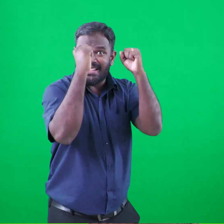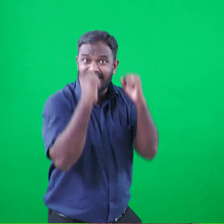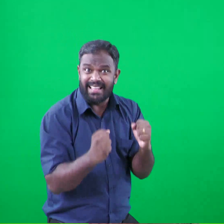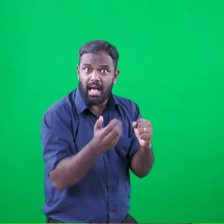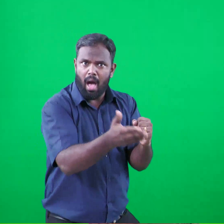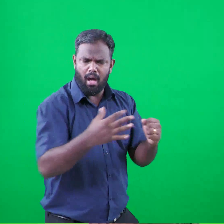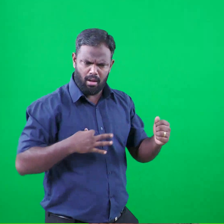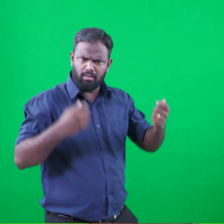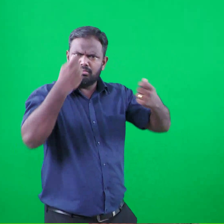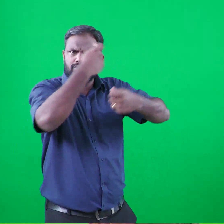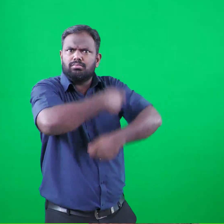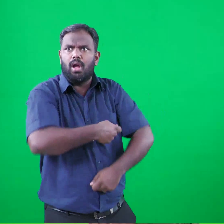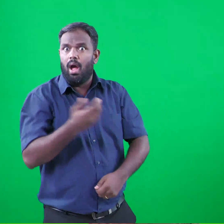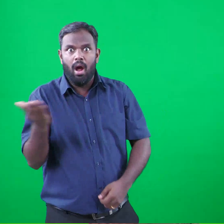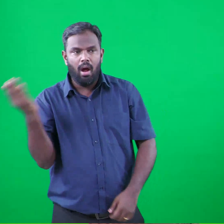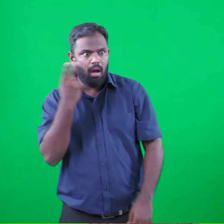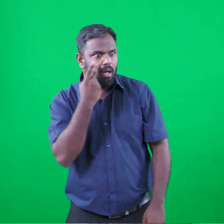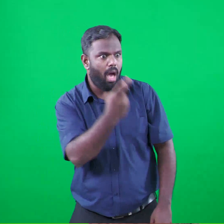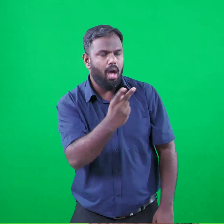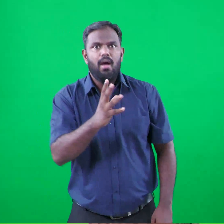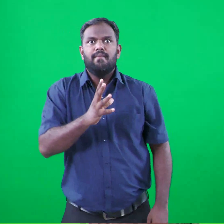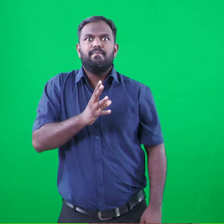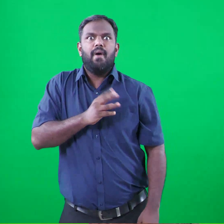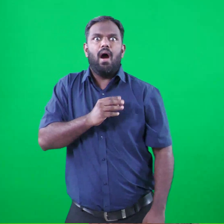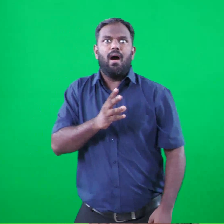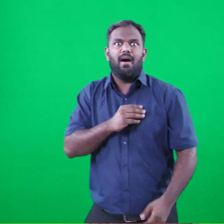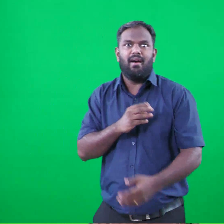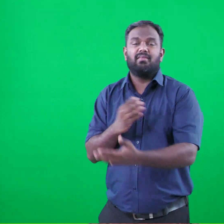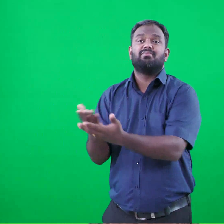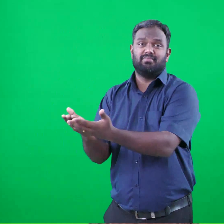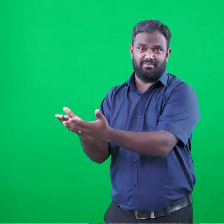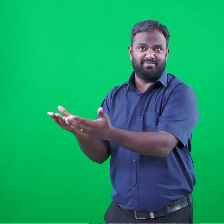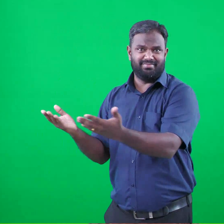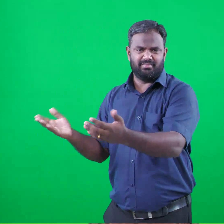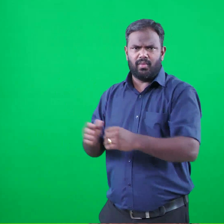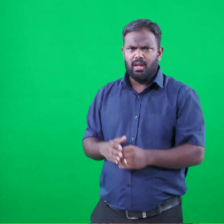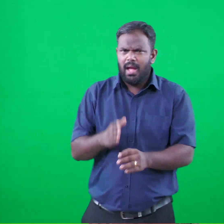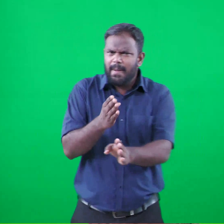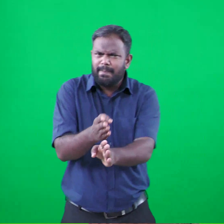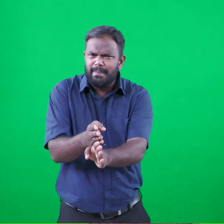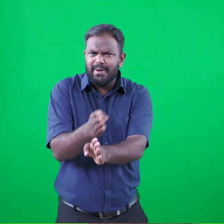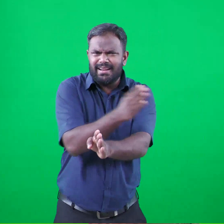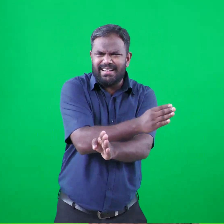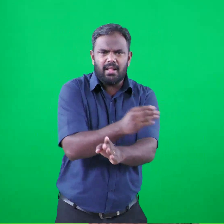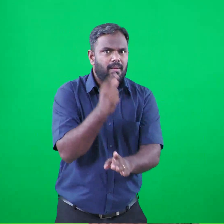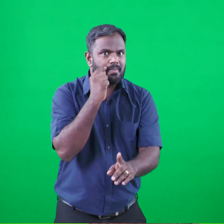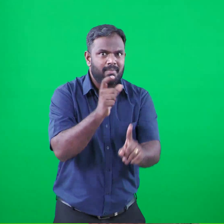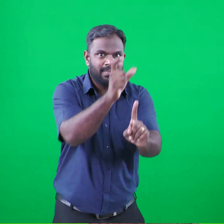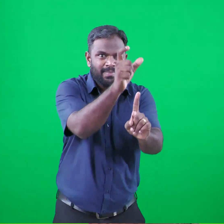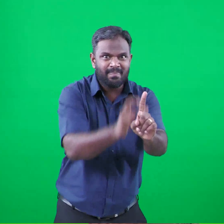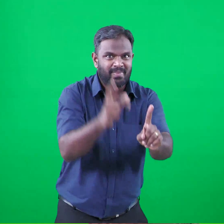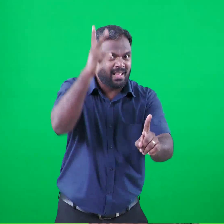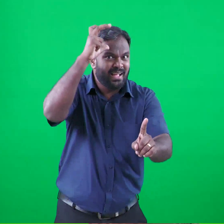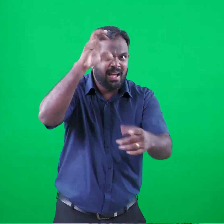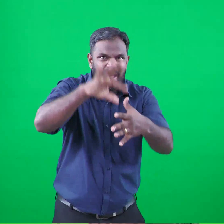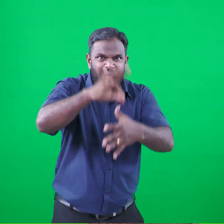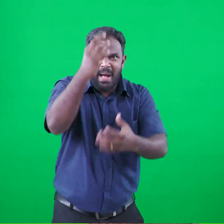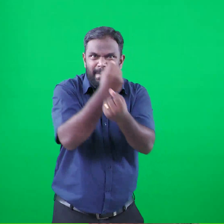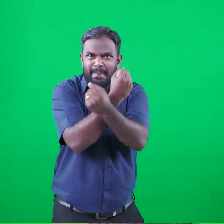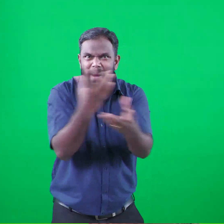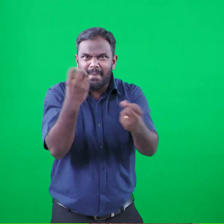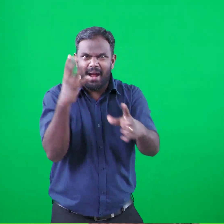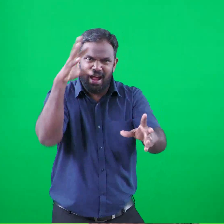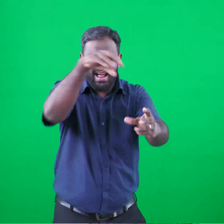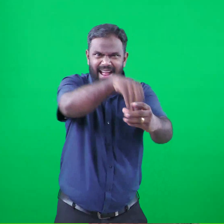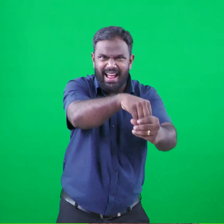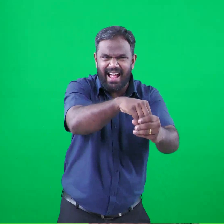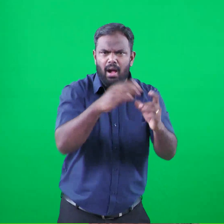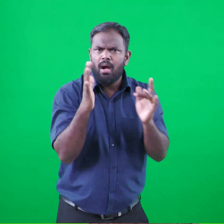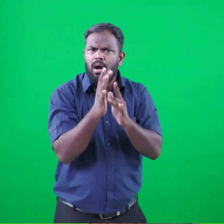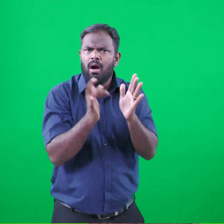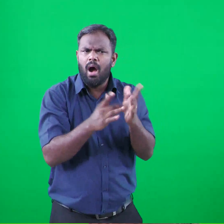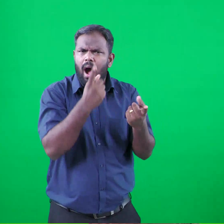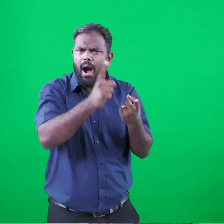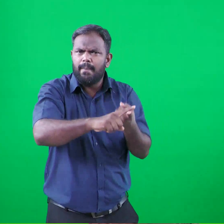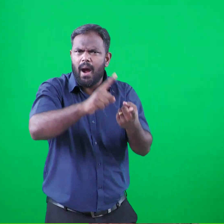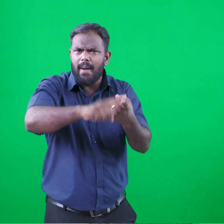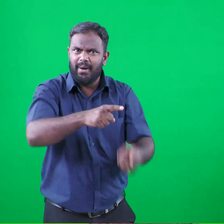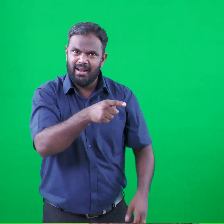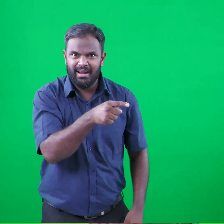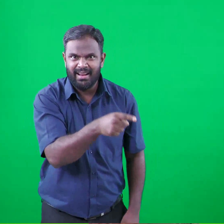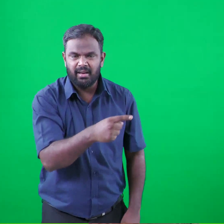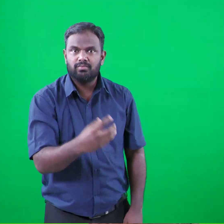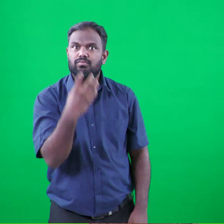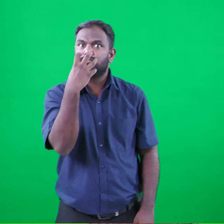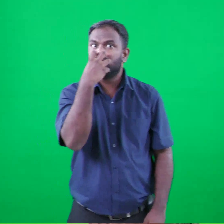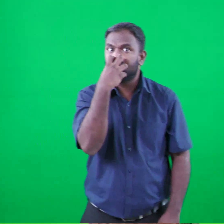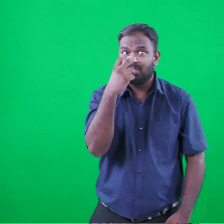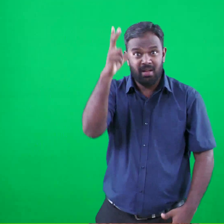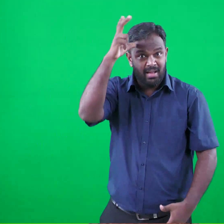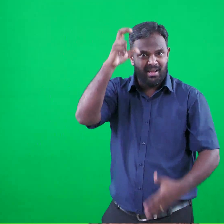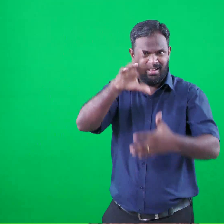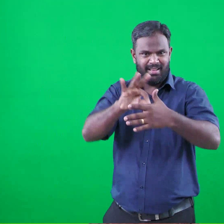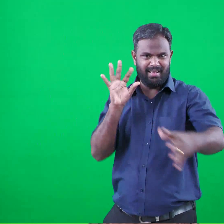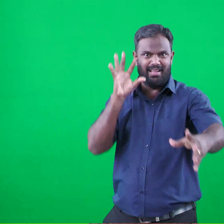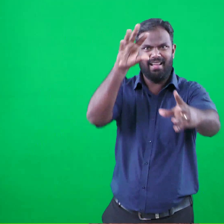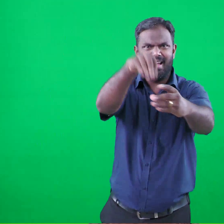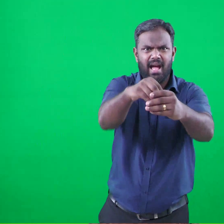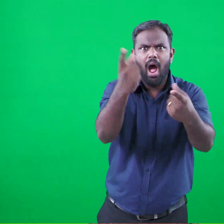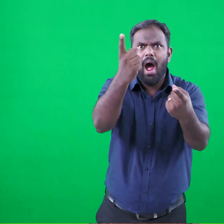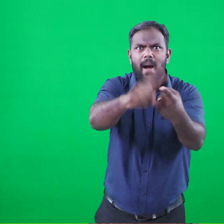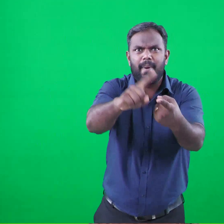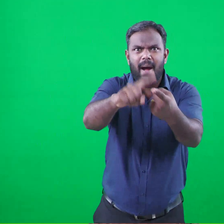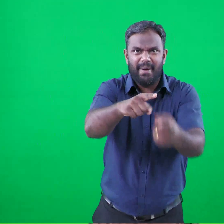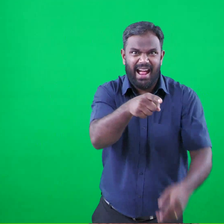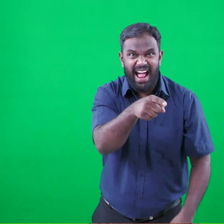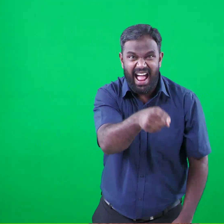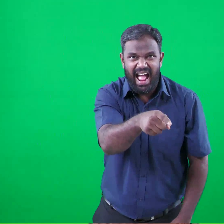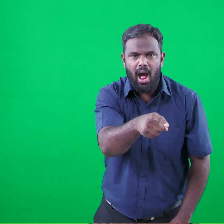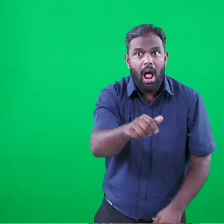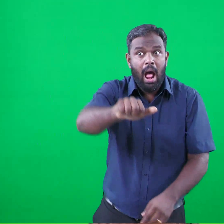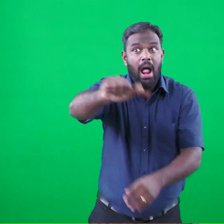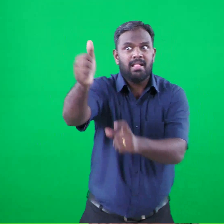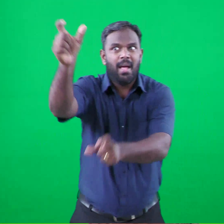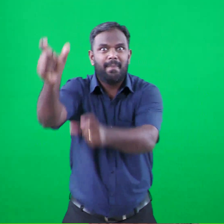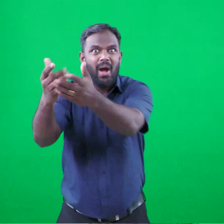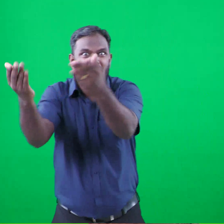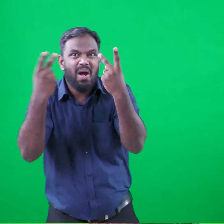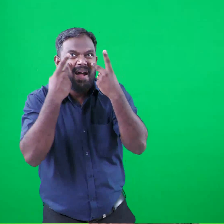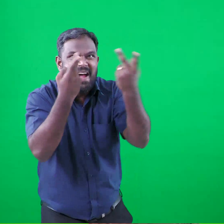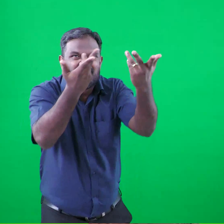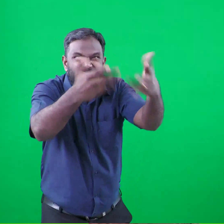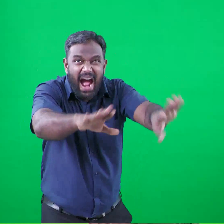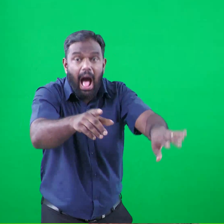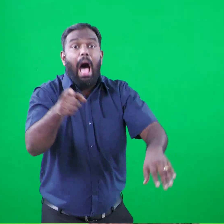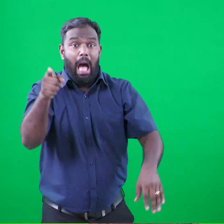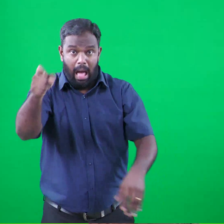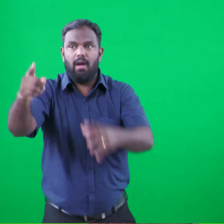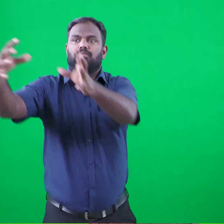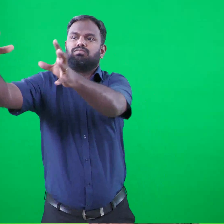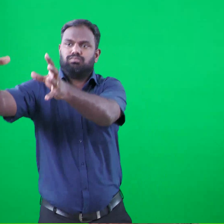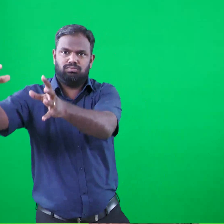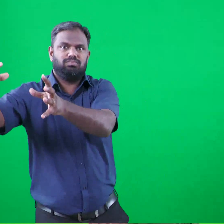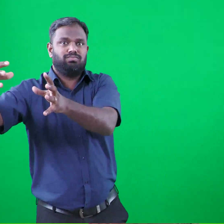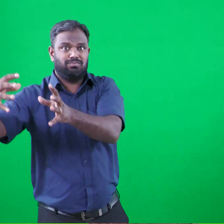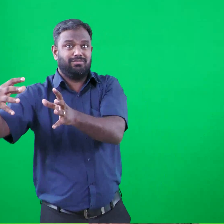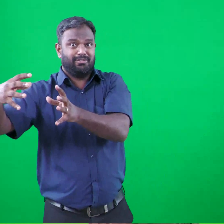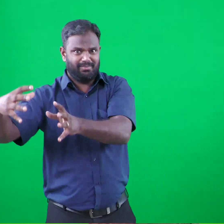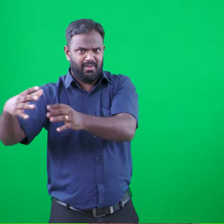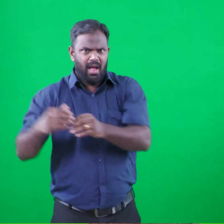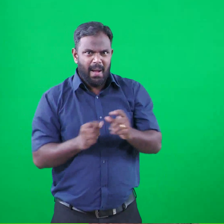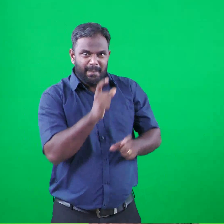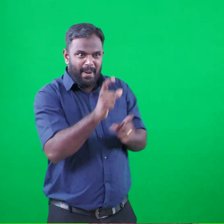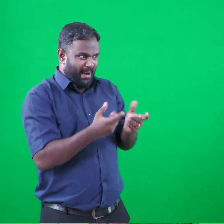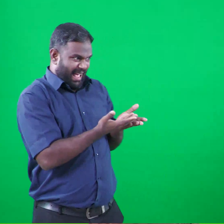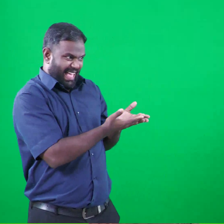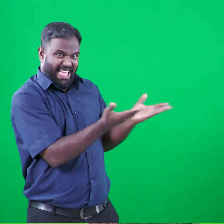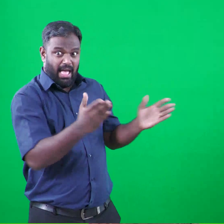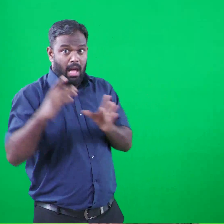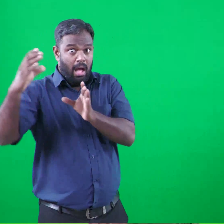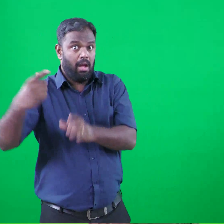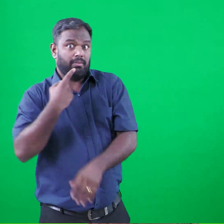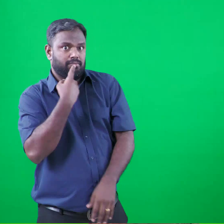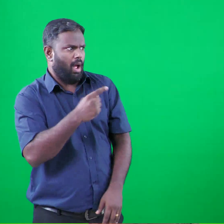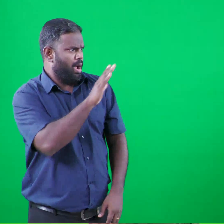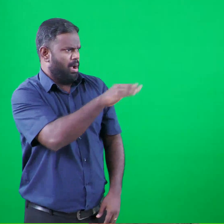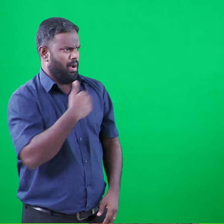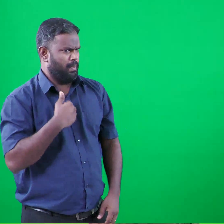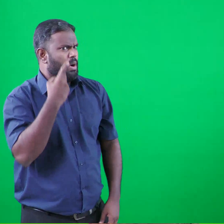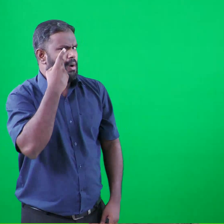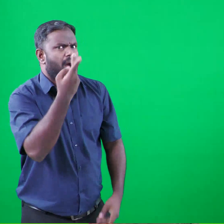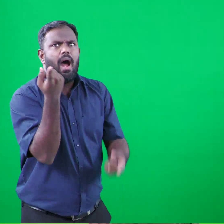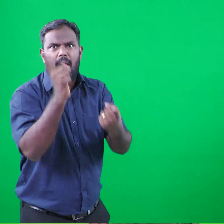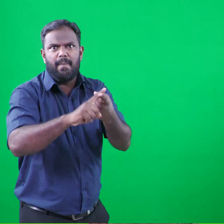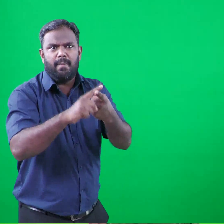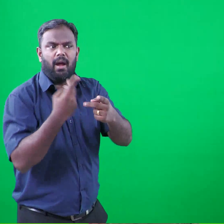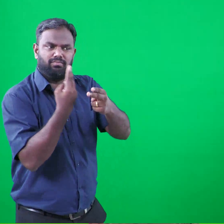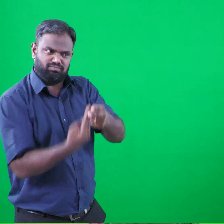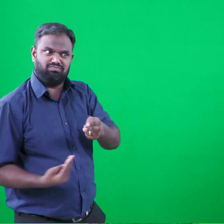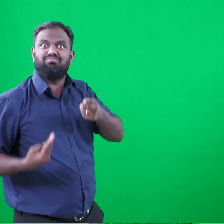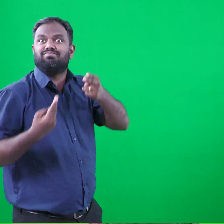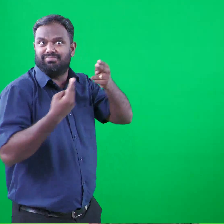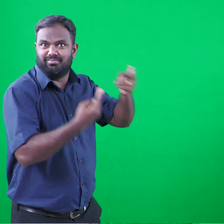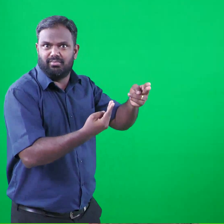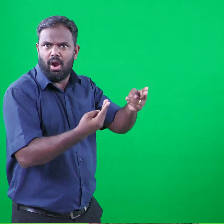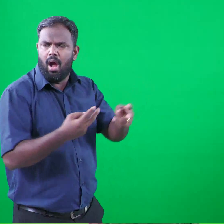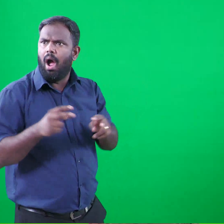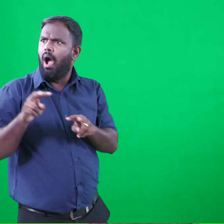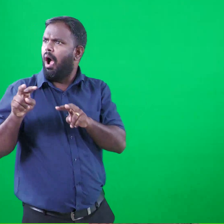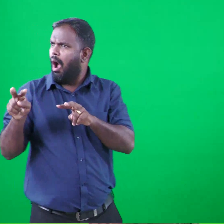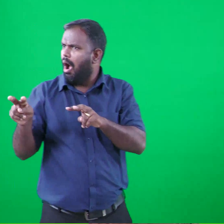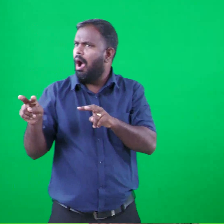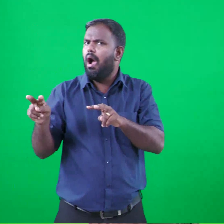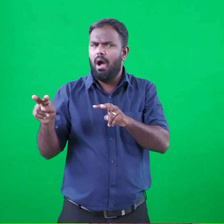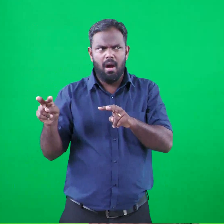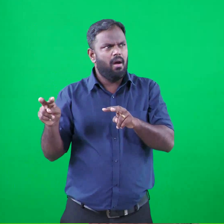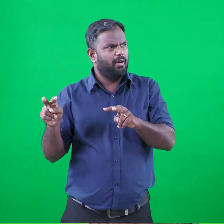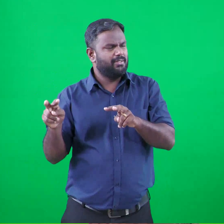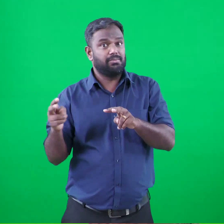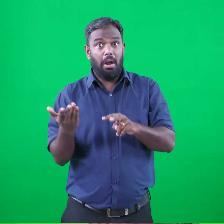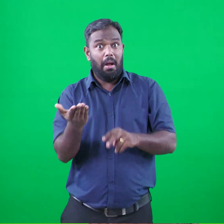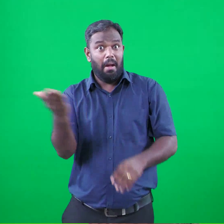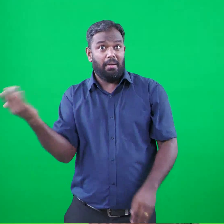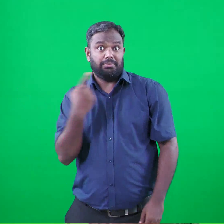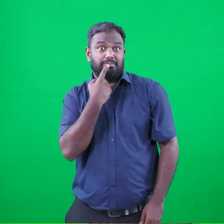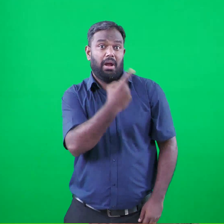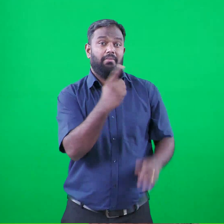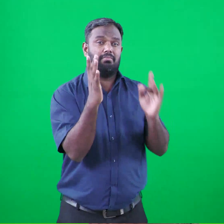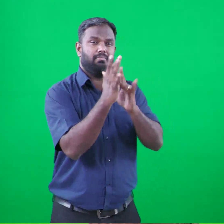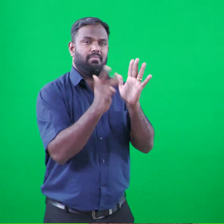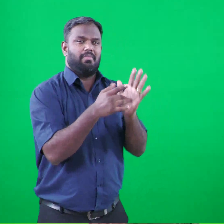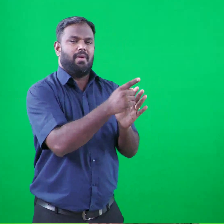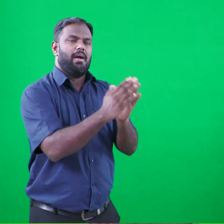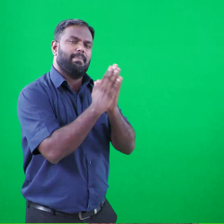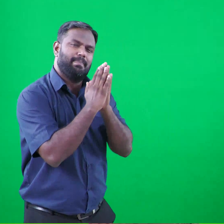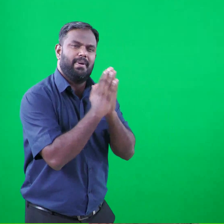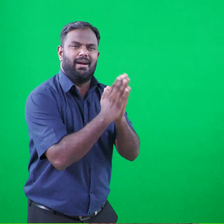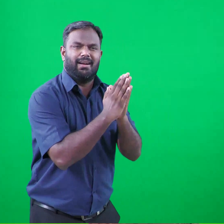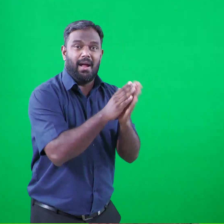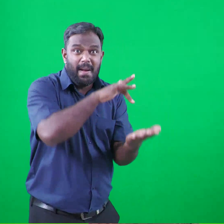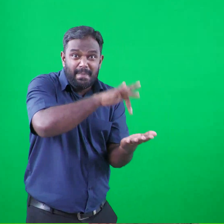and they were afraid. Those who had seen it described what had happened to the demon-possessed man and also to the pigs.